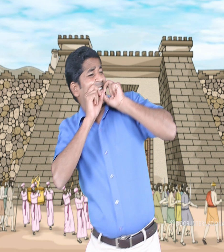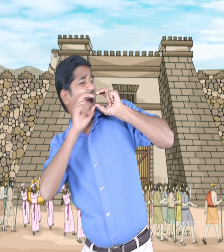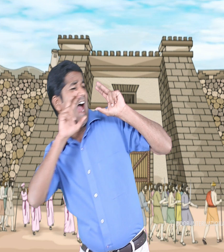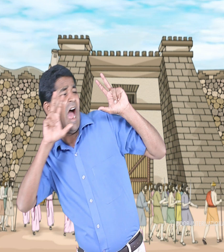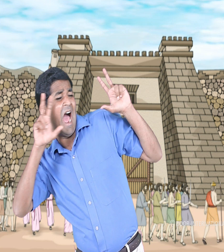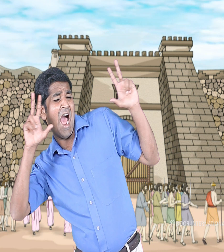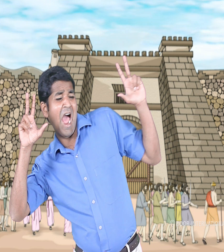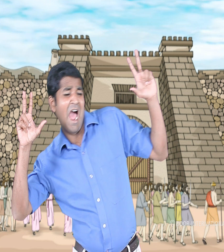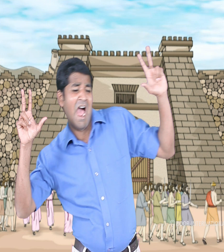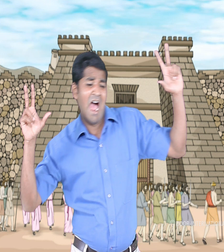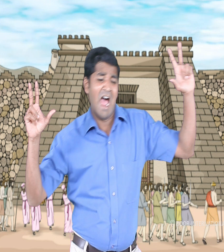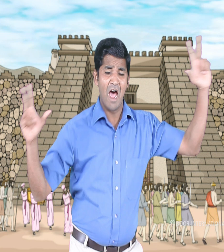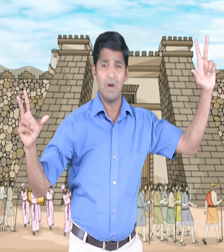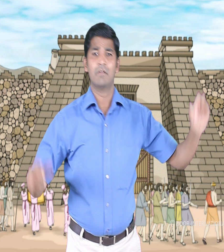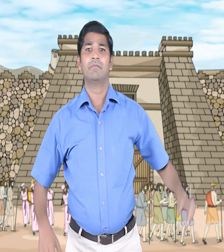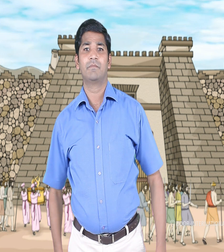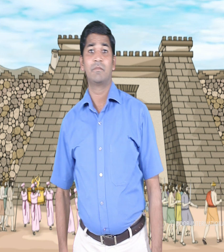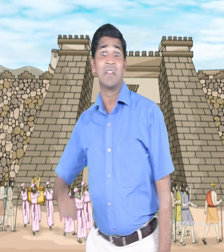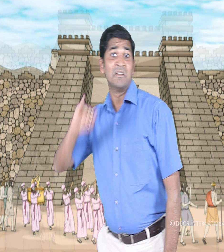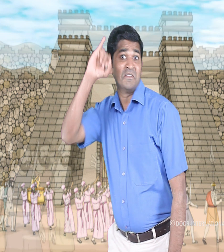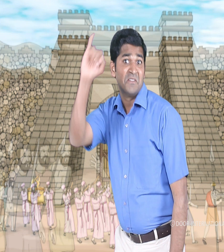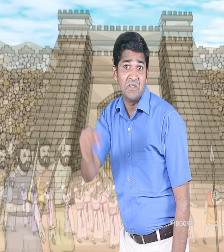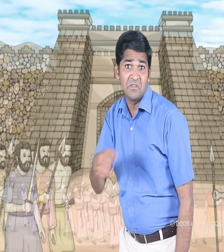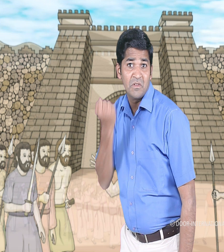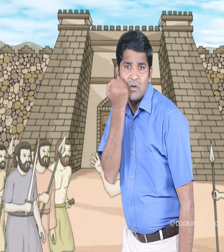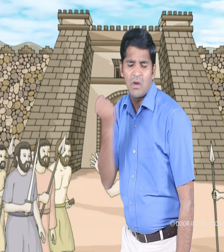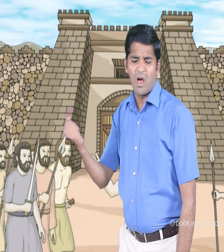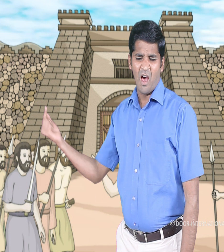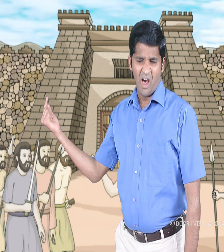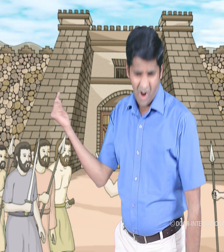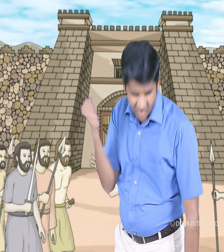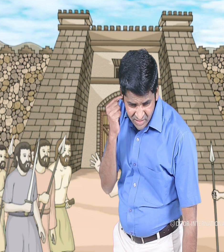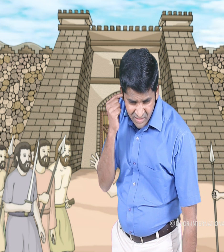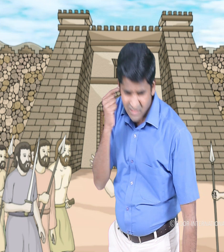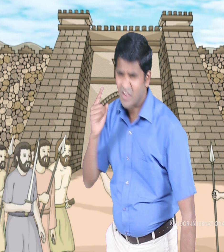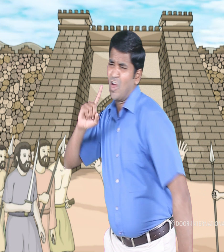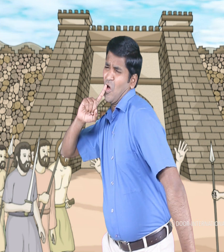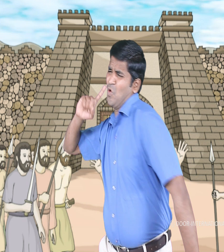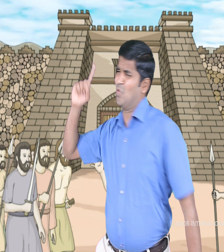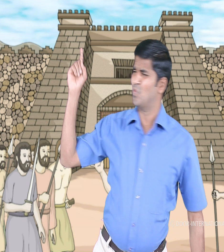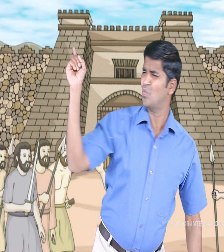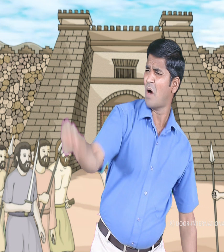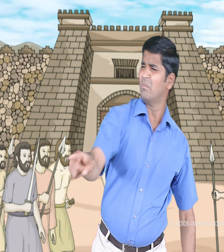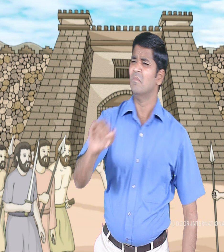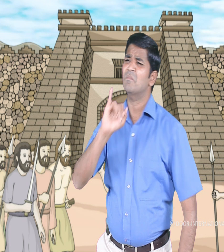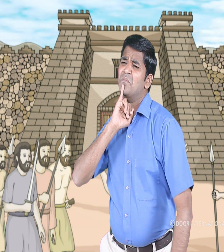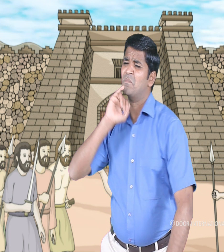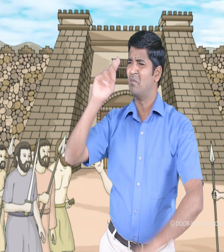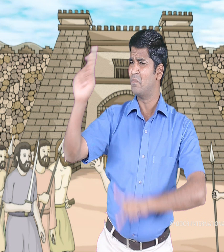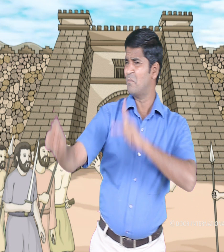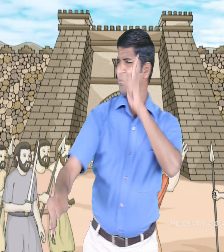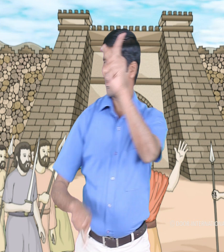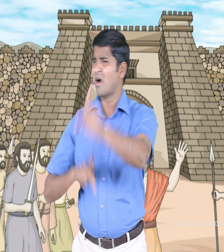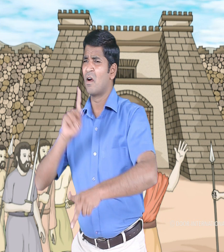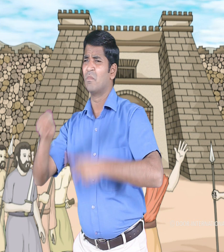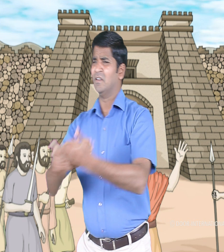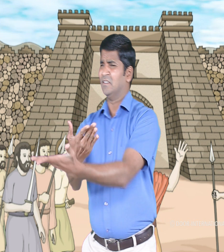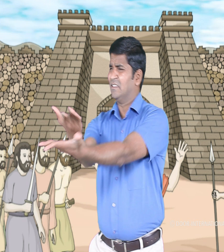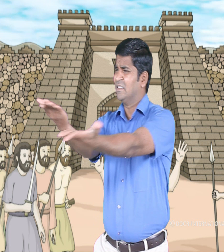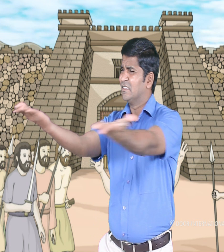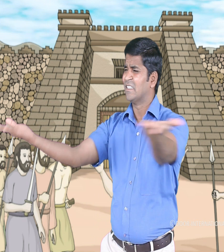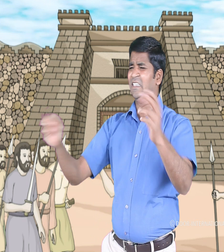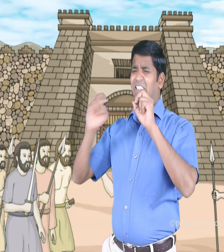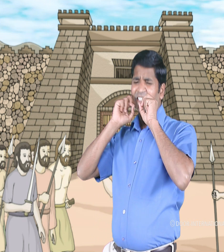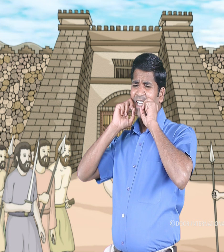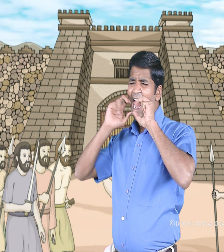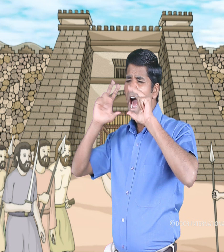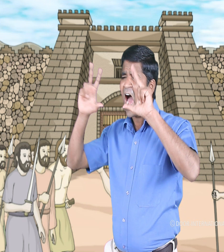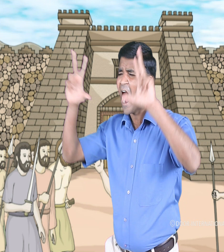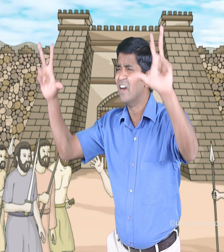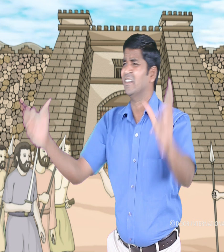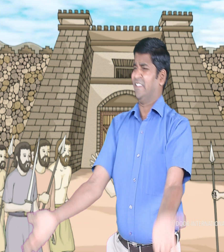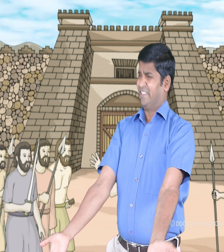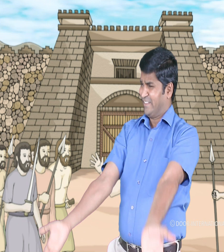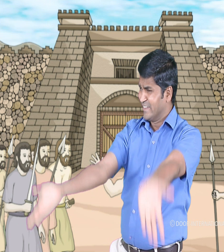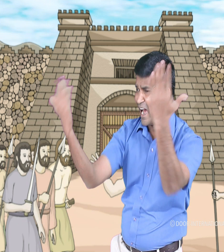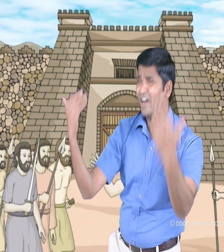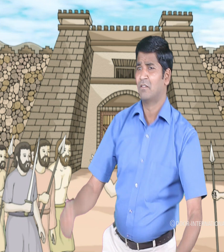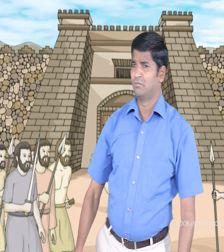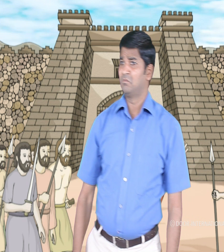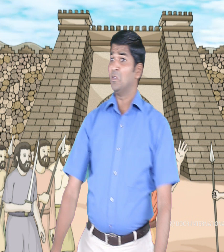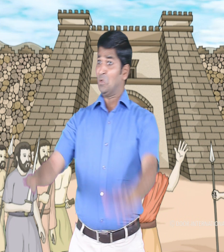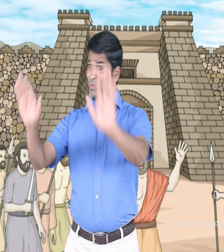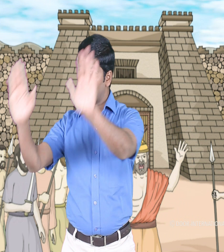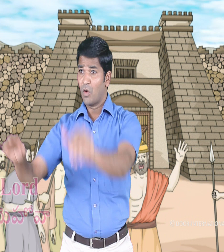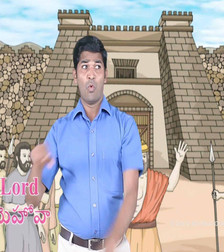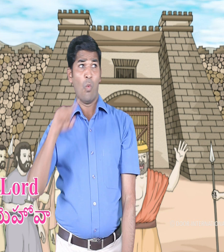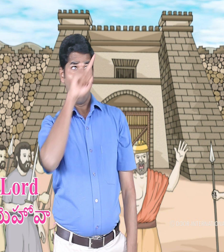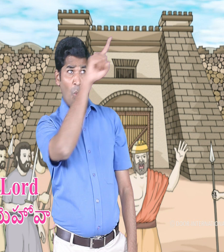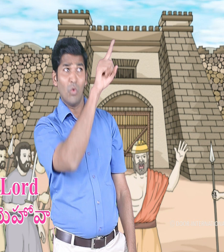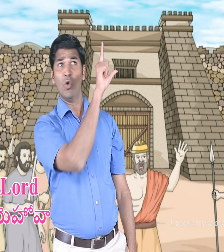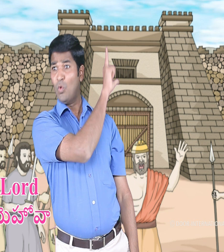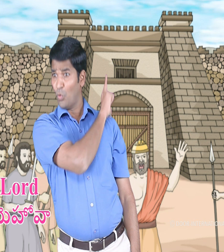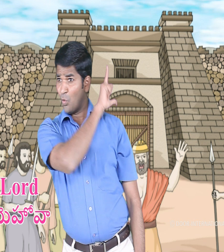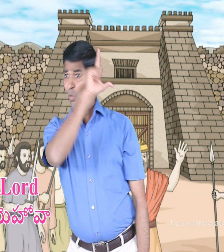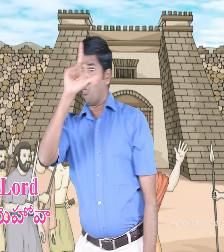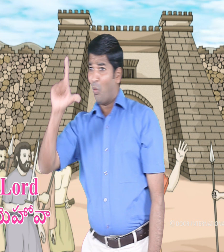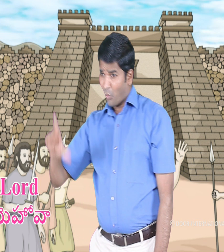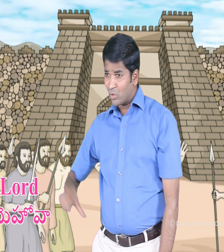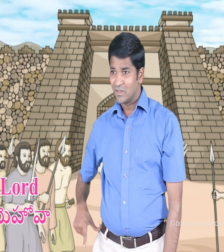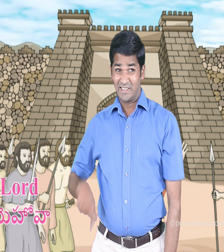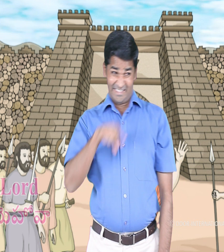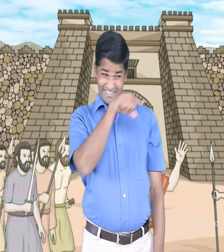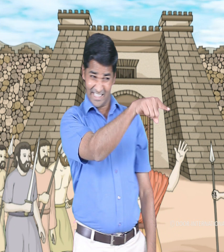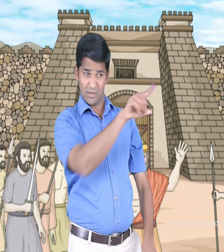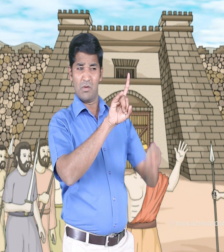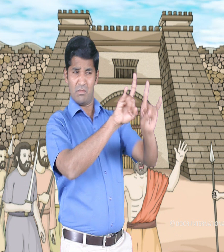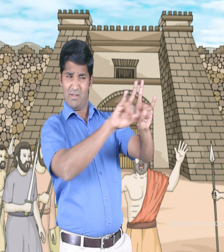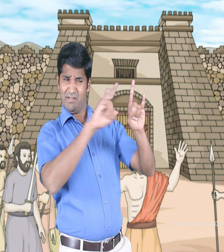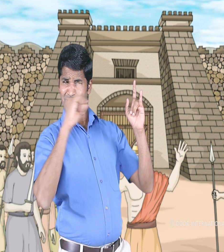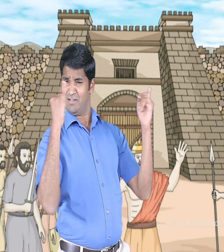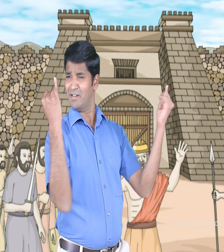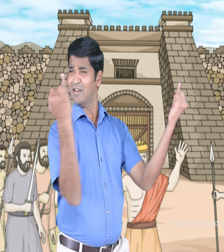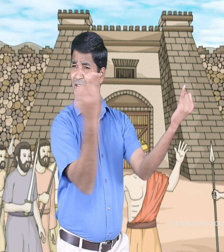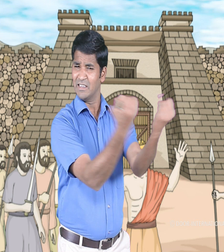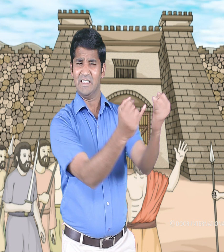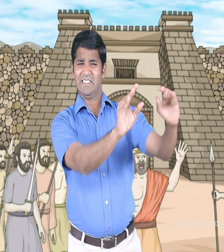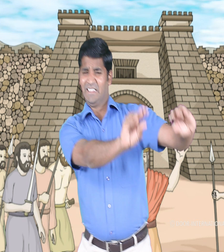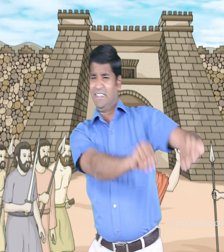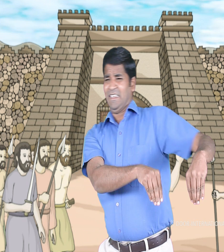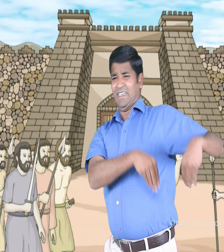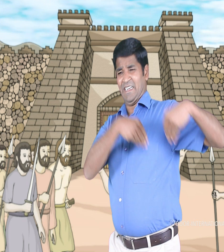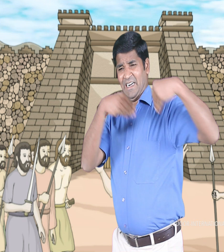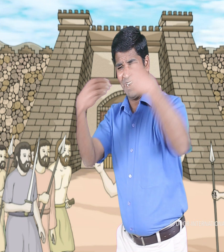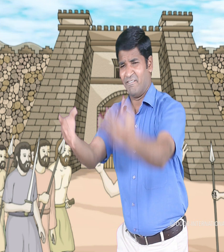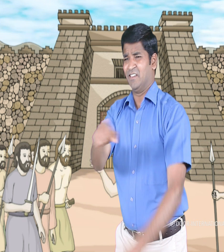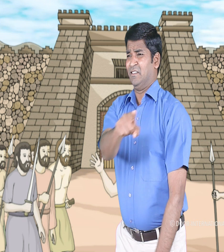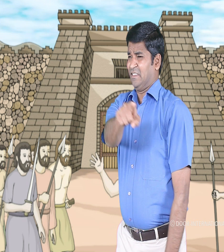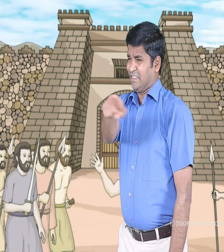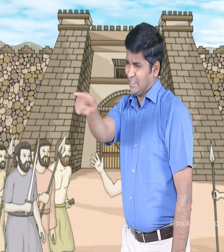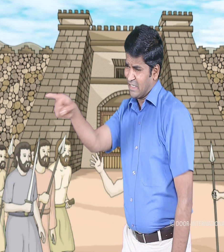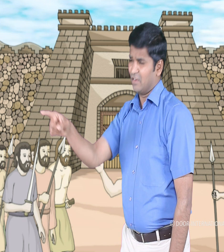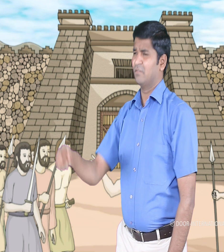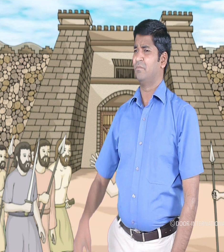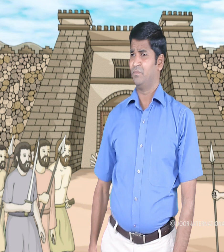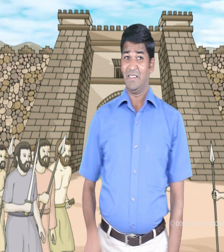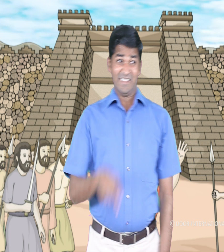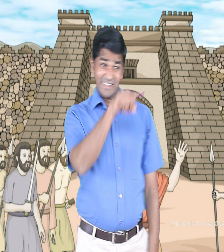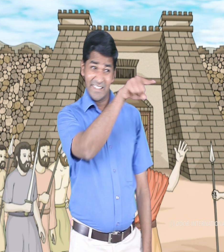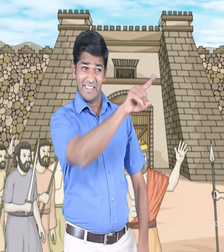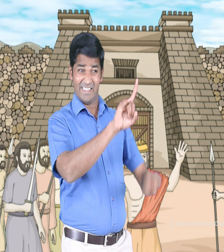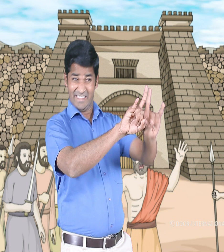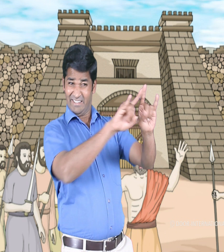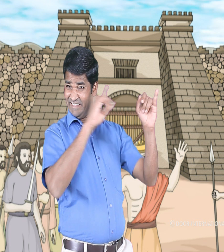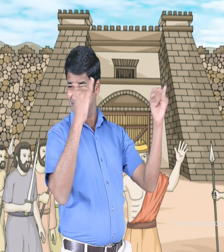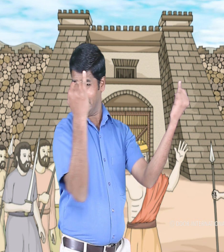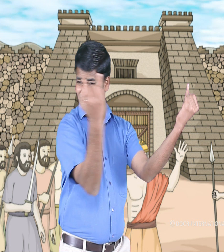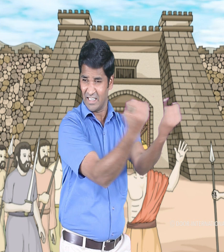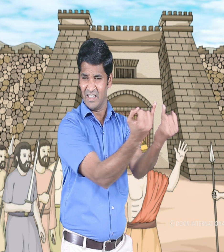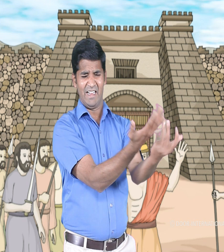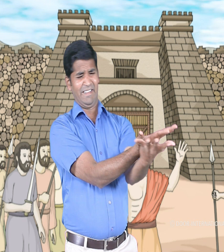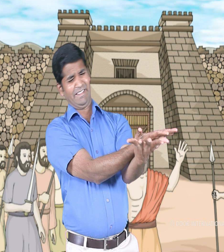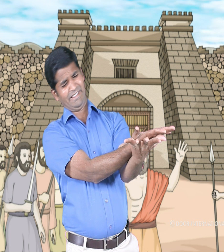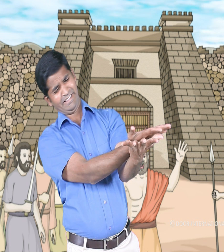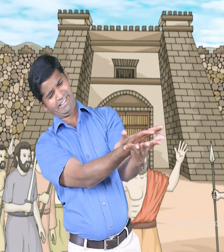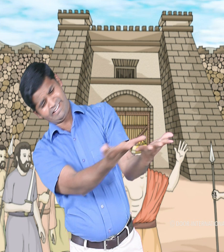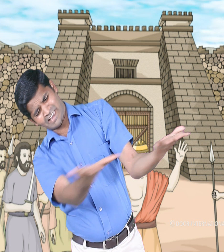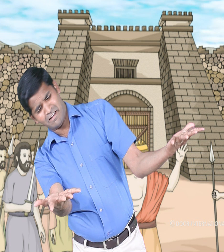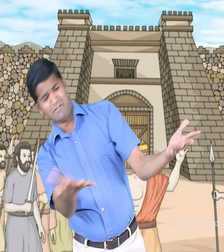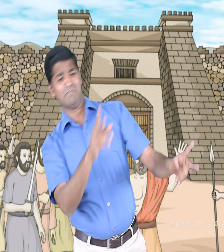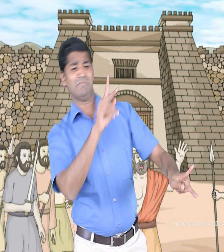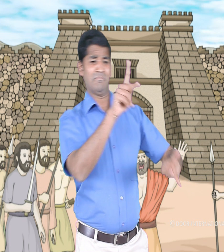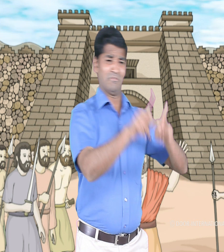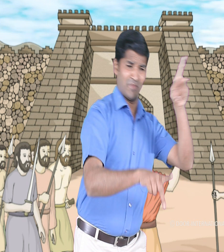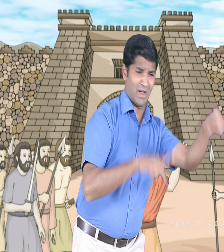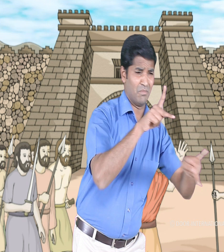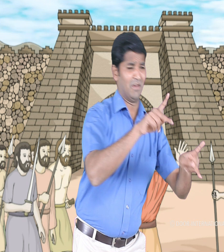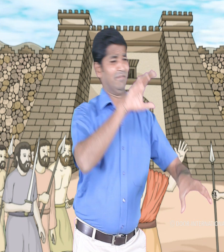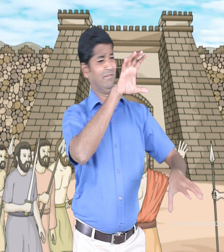After the seventh time around, the priests blew the horns, and Joshua commanded the people, “Shout!